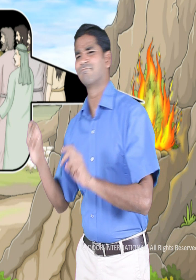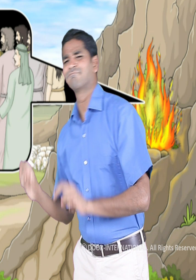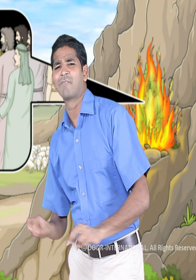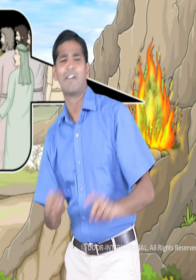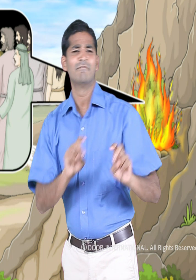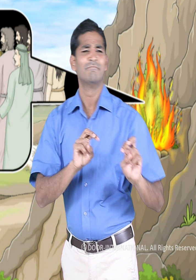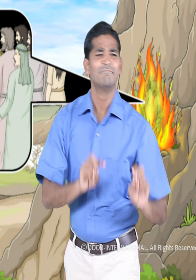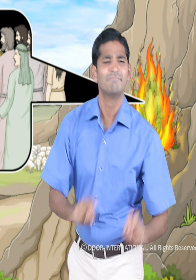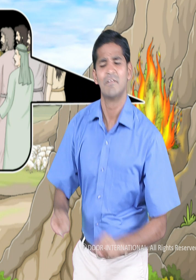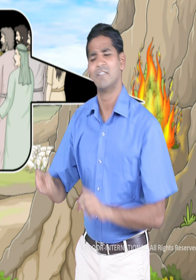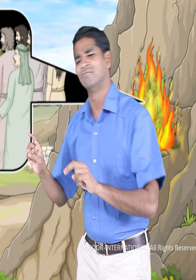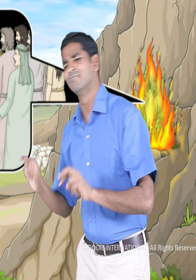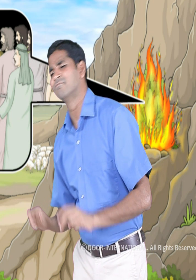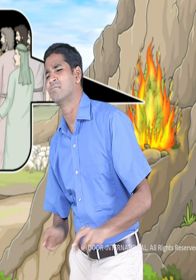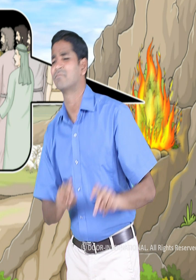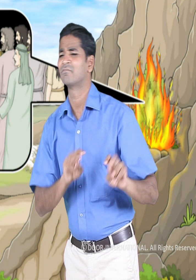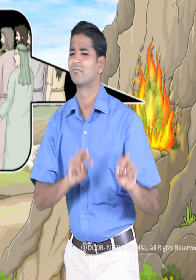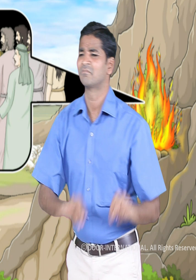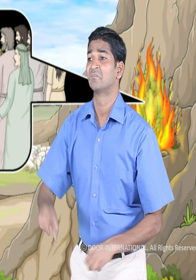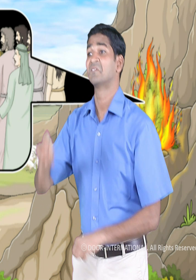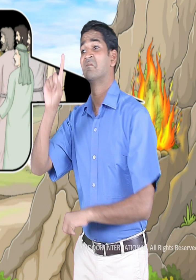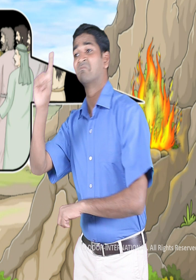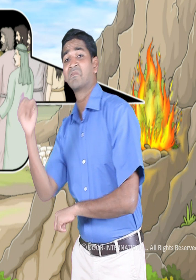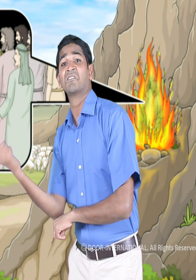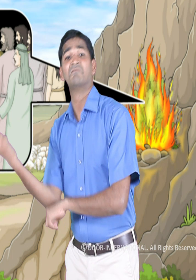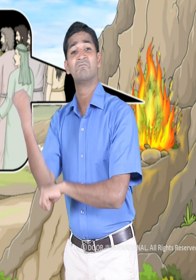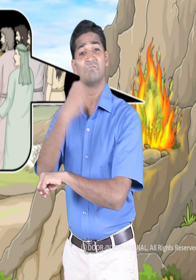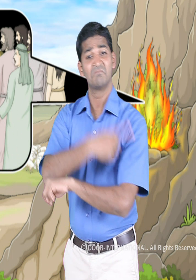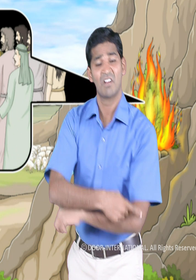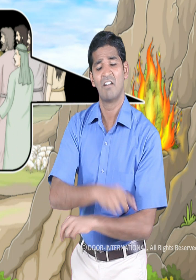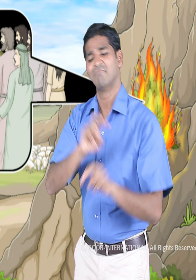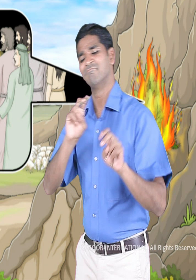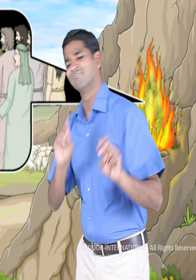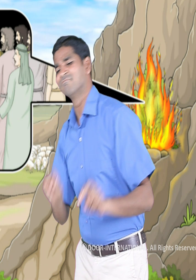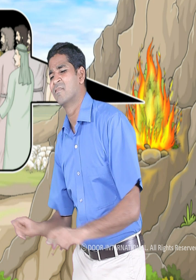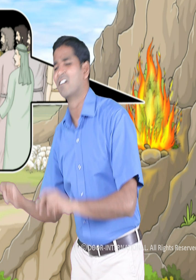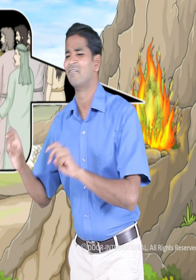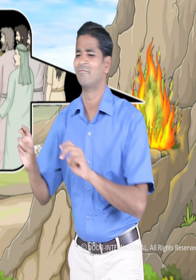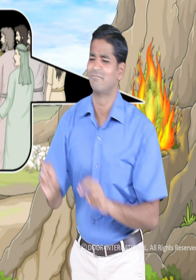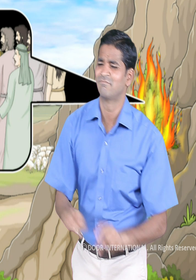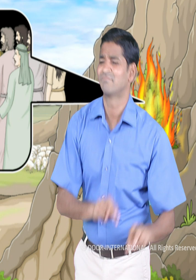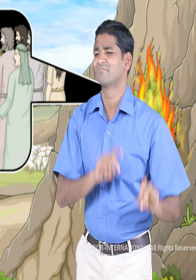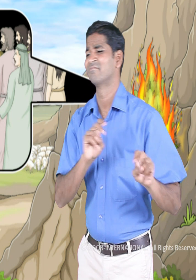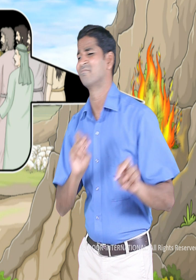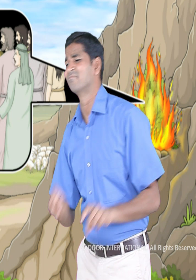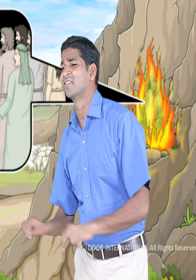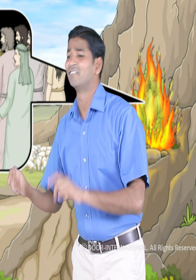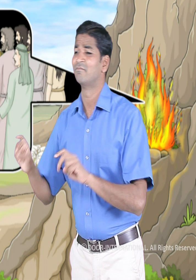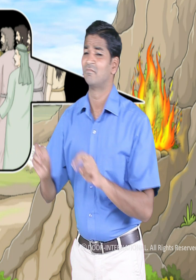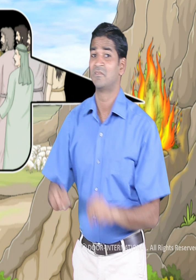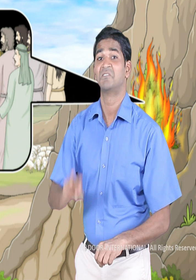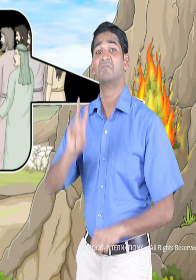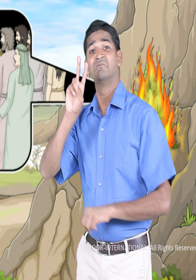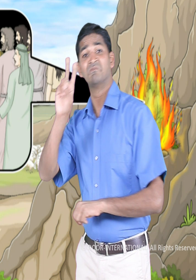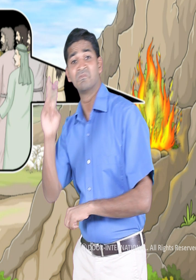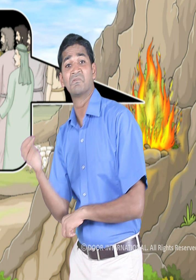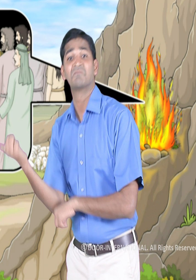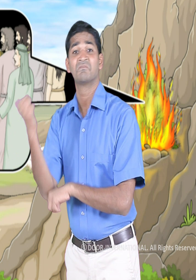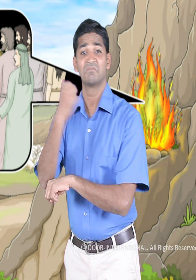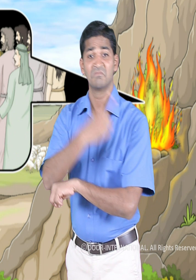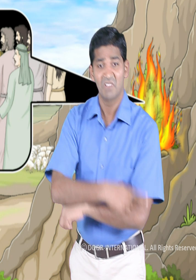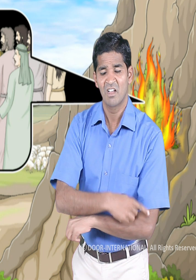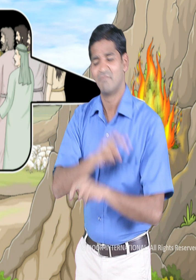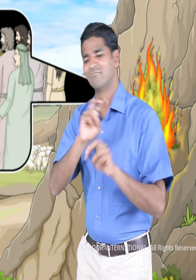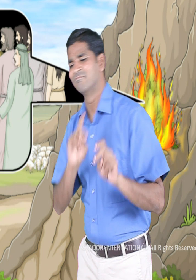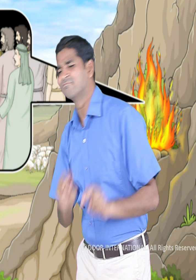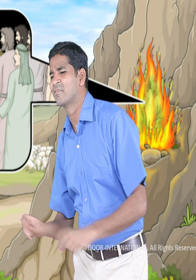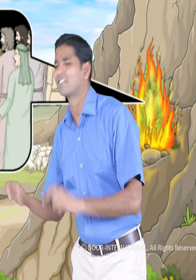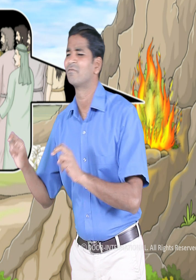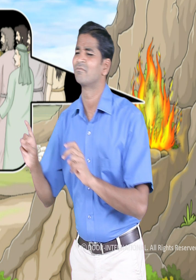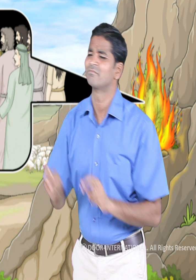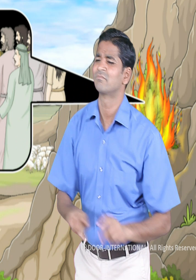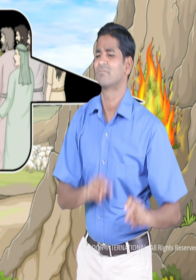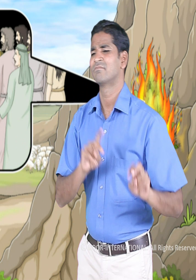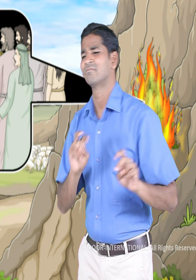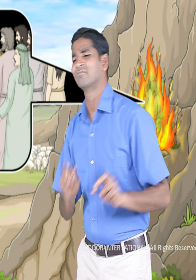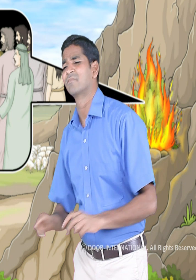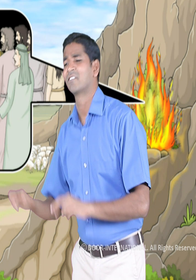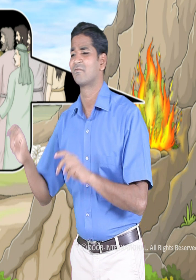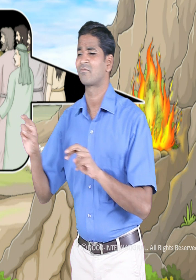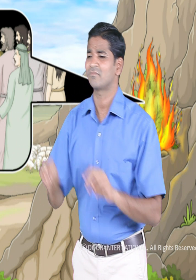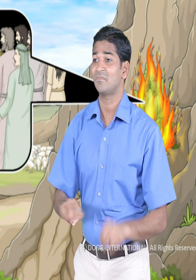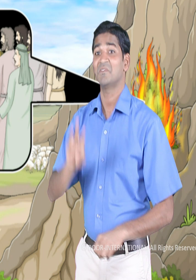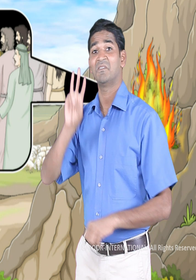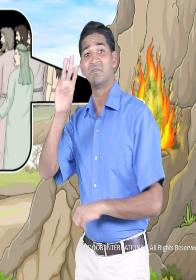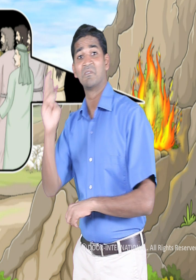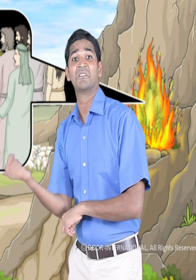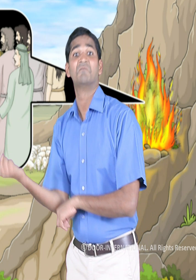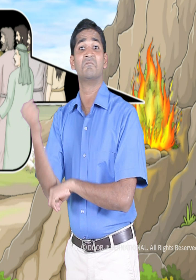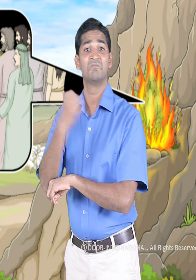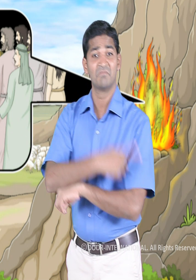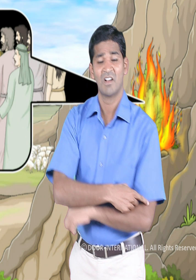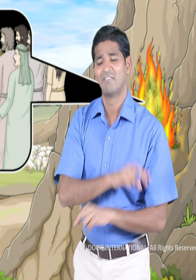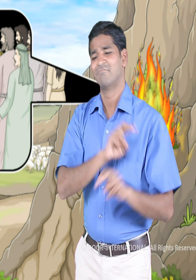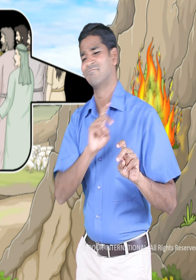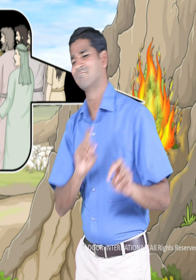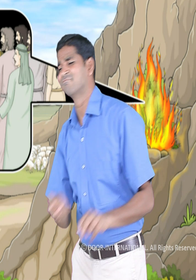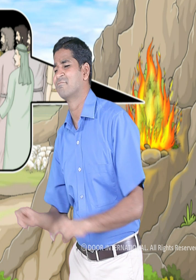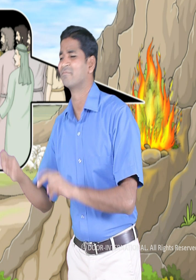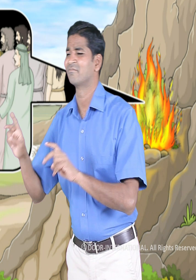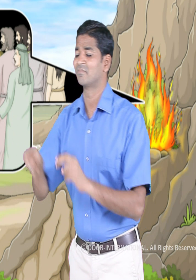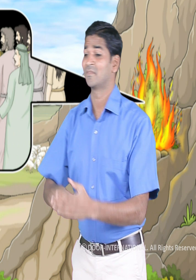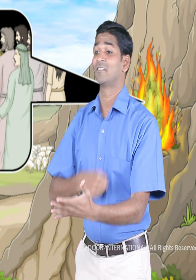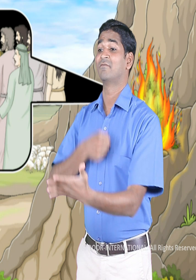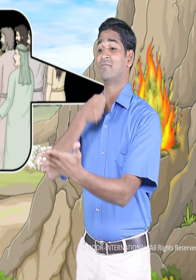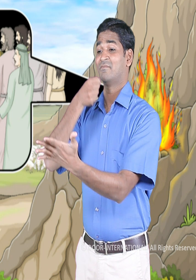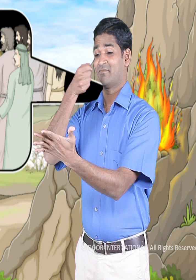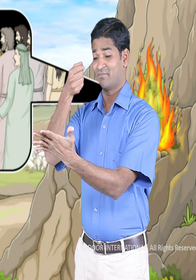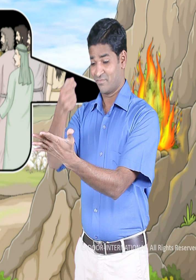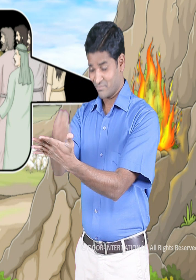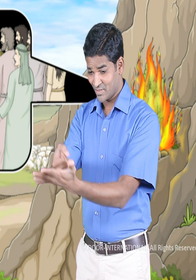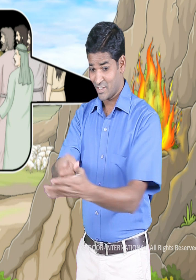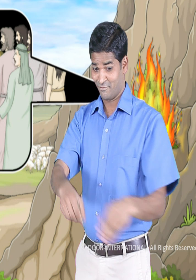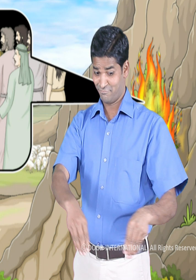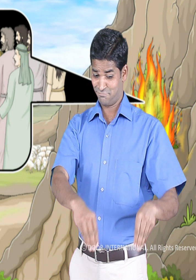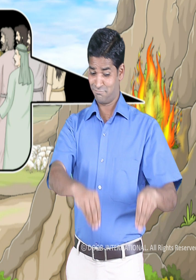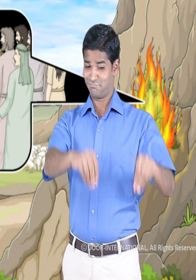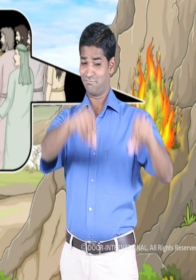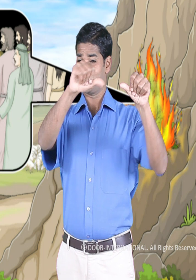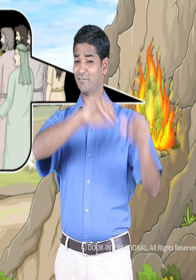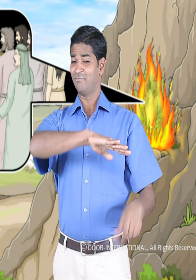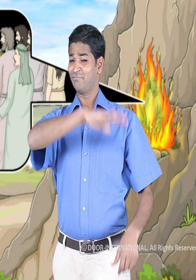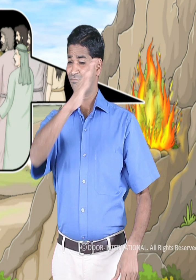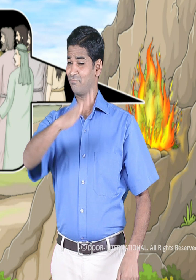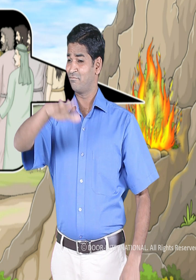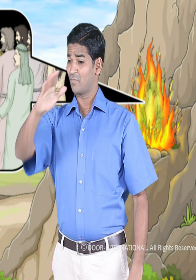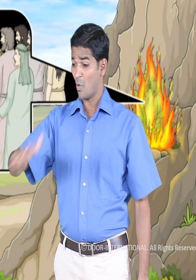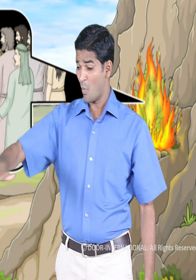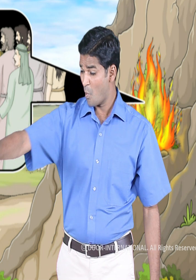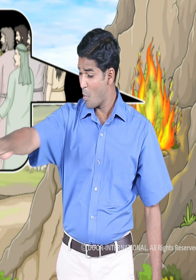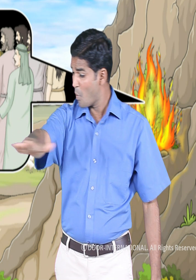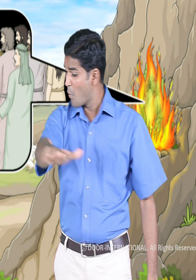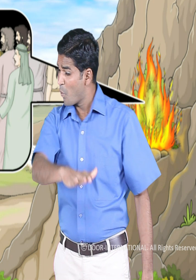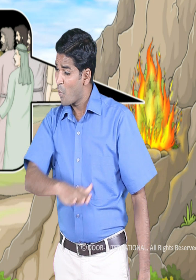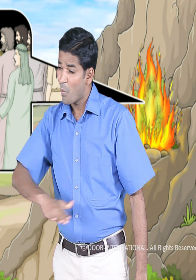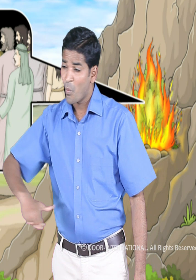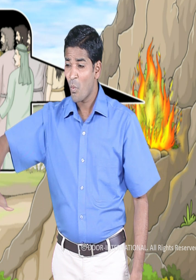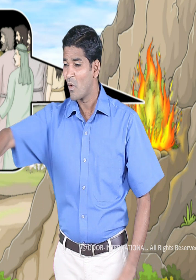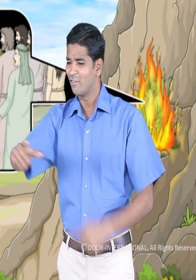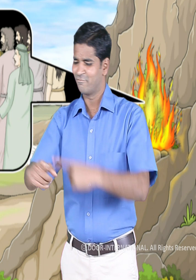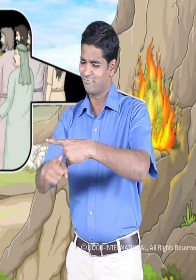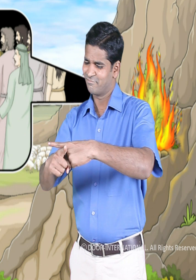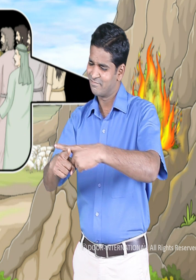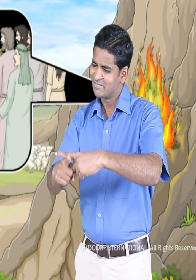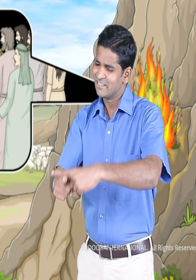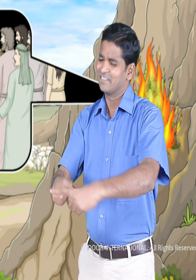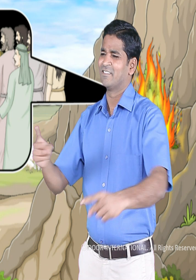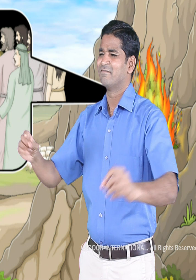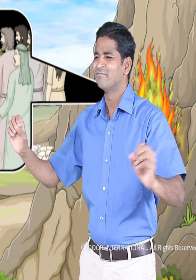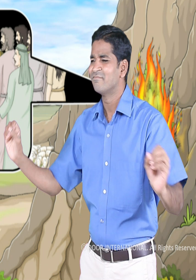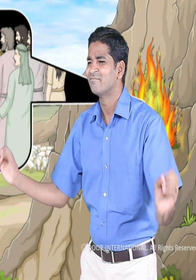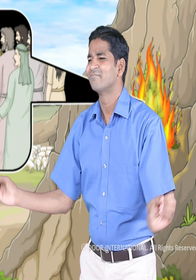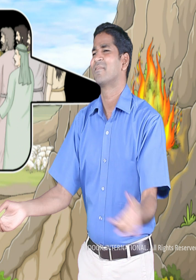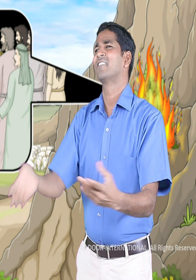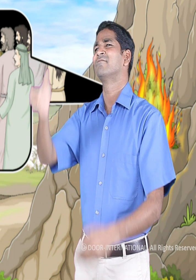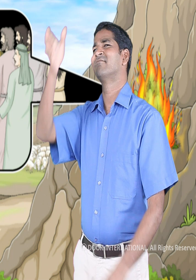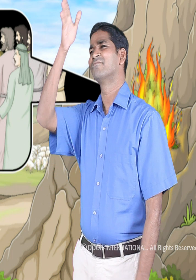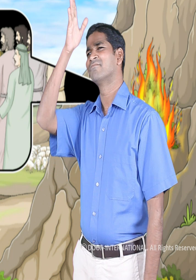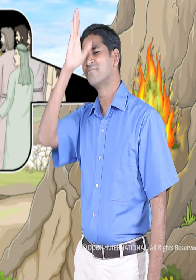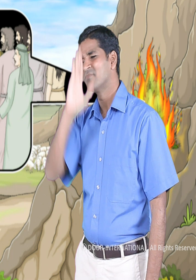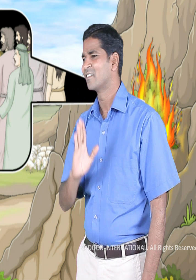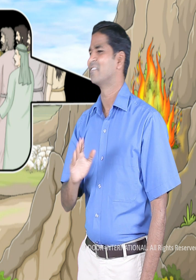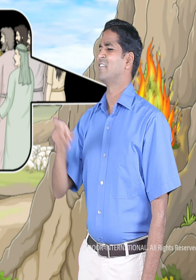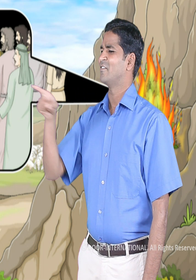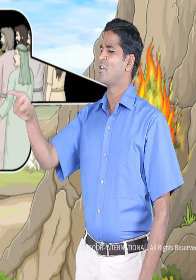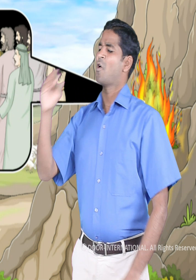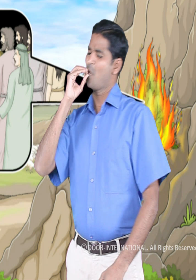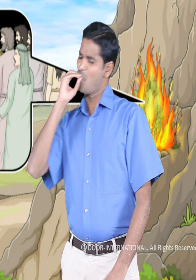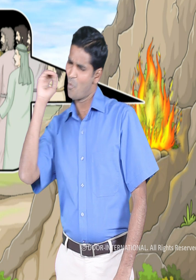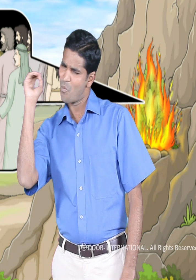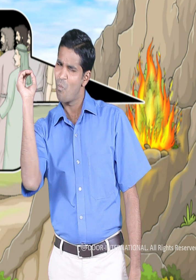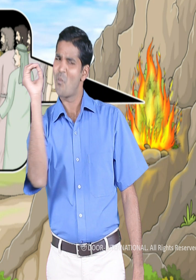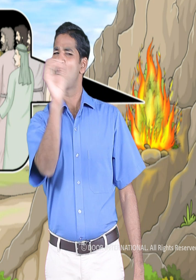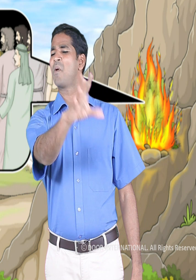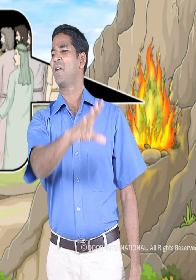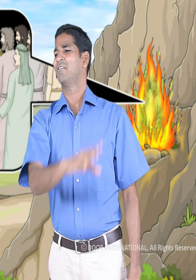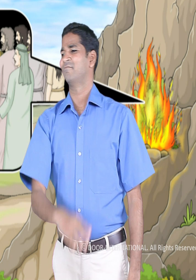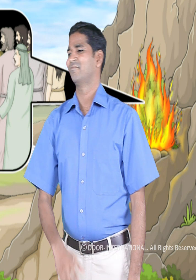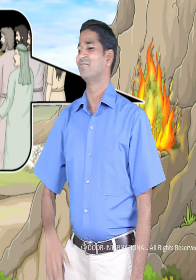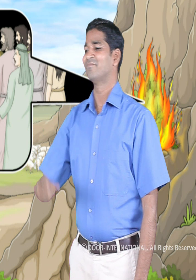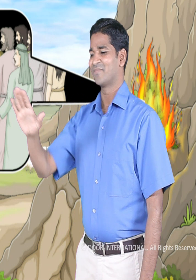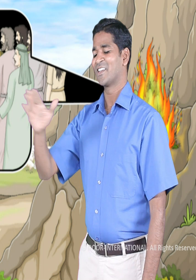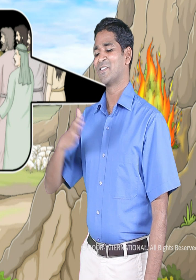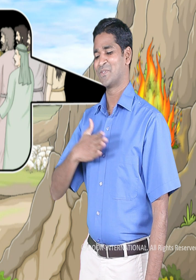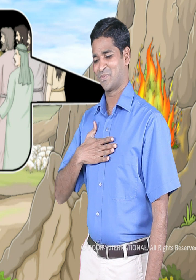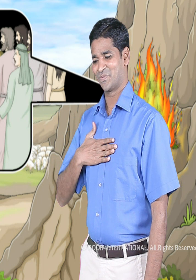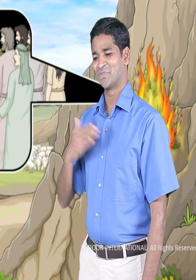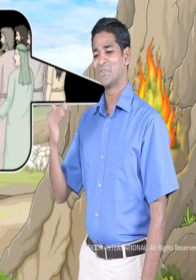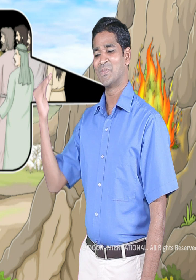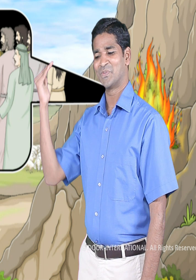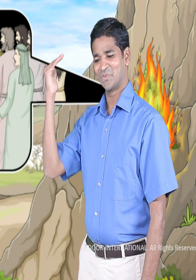Now please let us take a three-day journey into the wilderness, so that we may sacrifice to the LORD our God.’